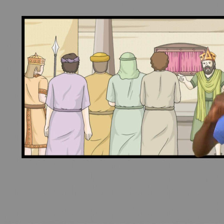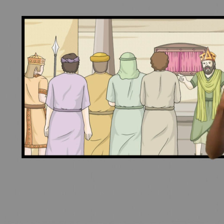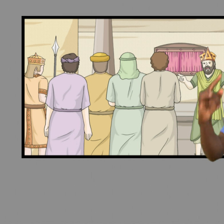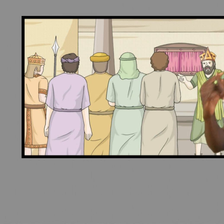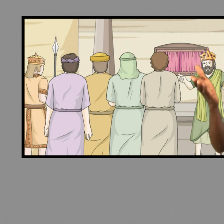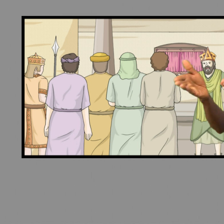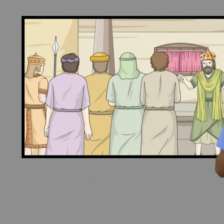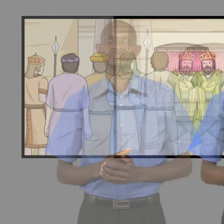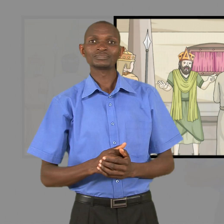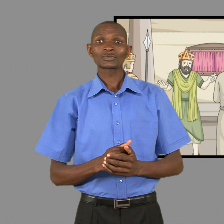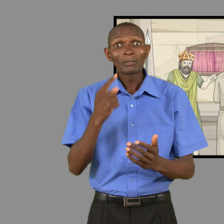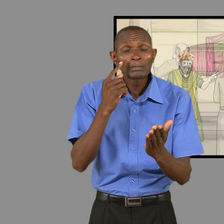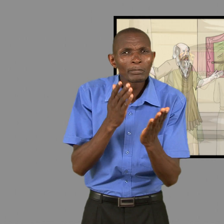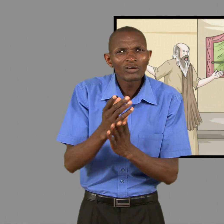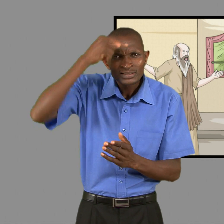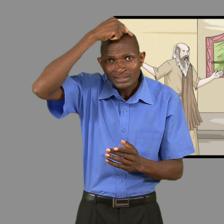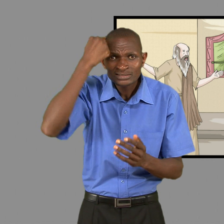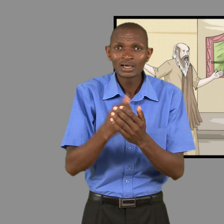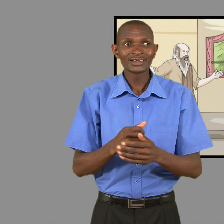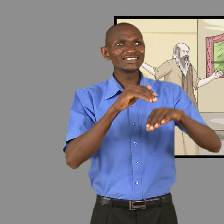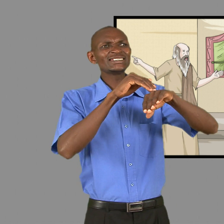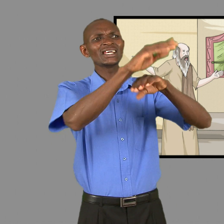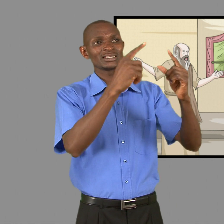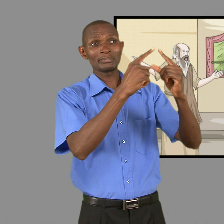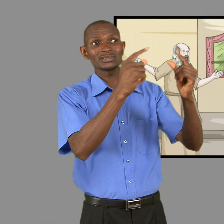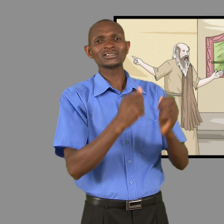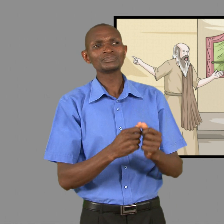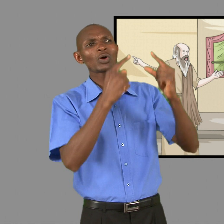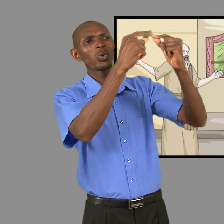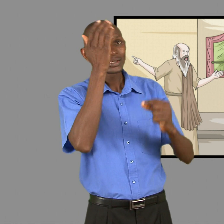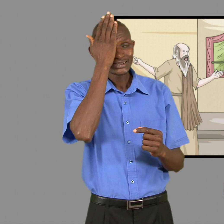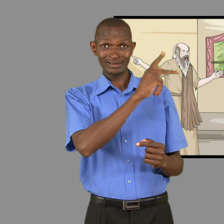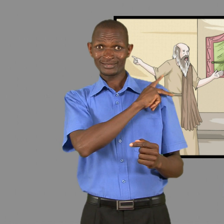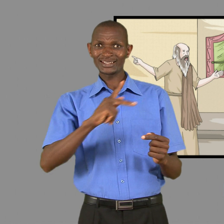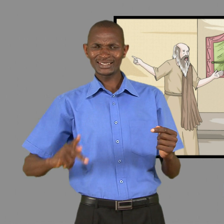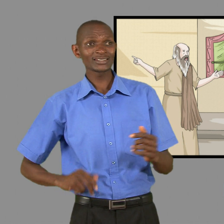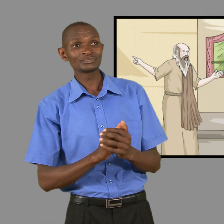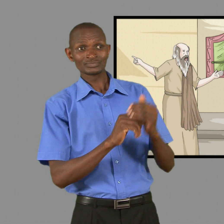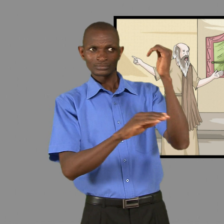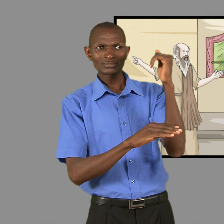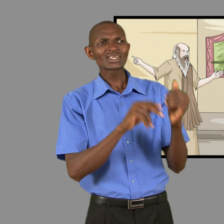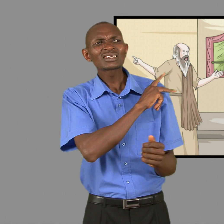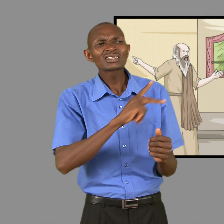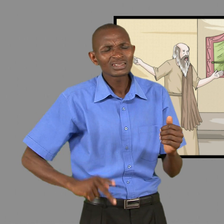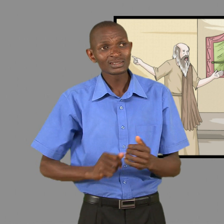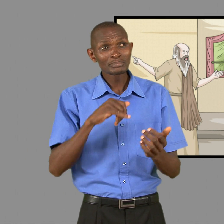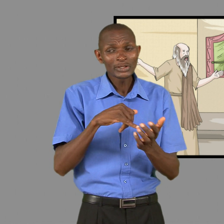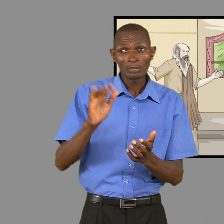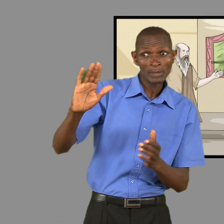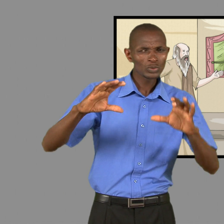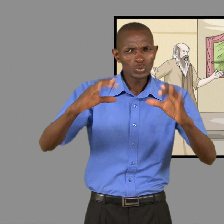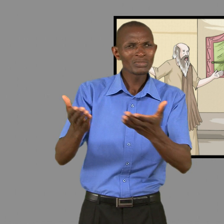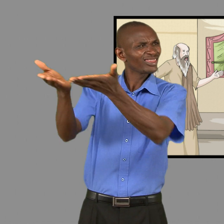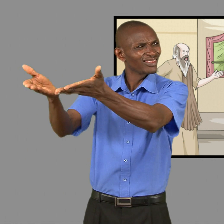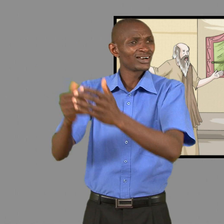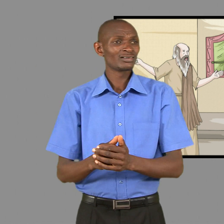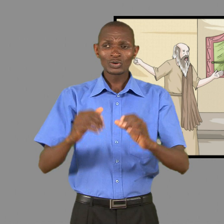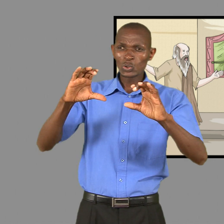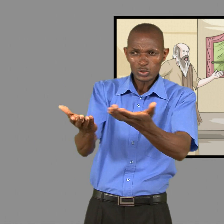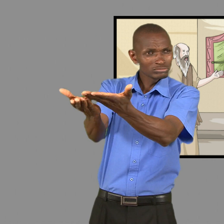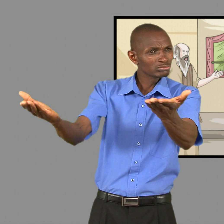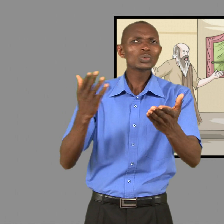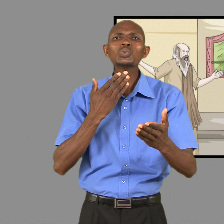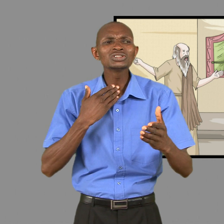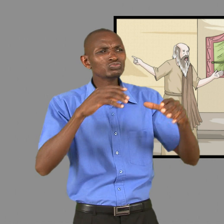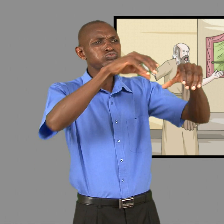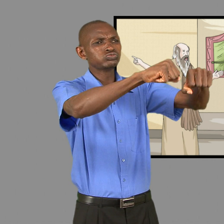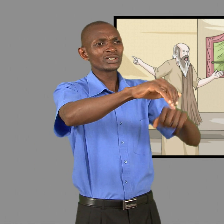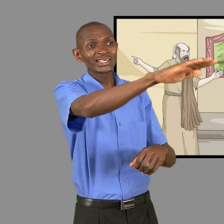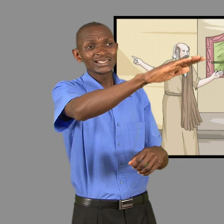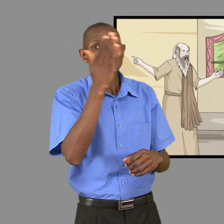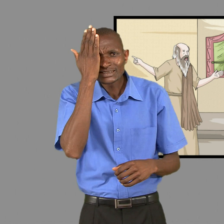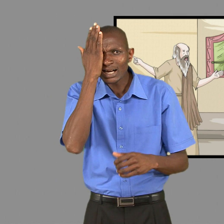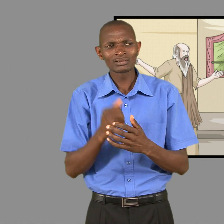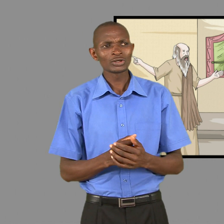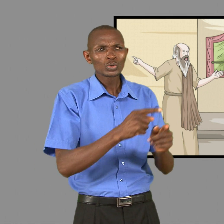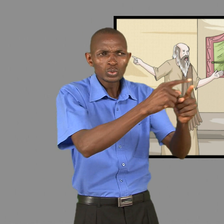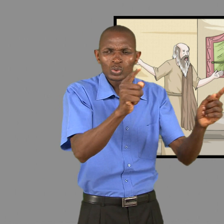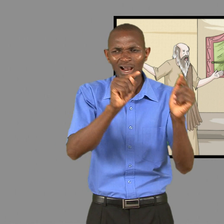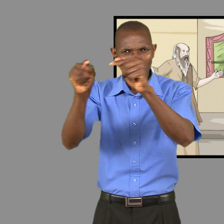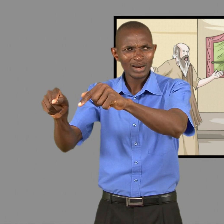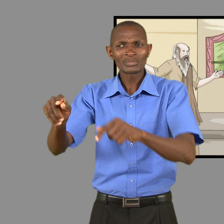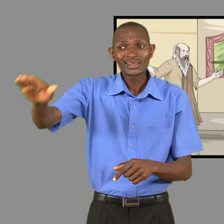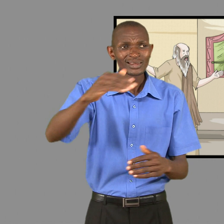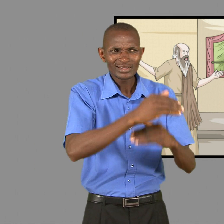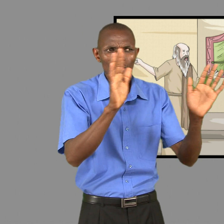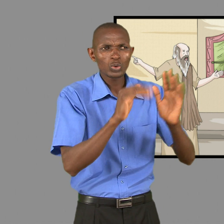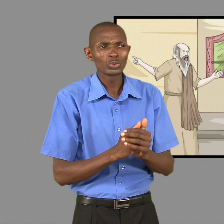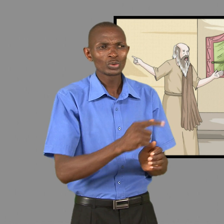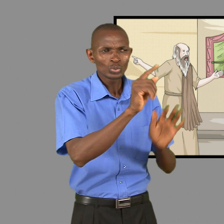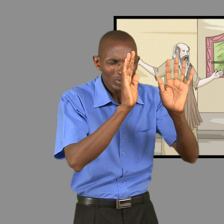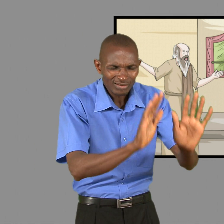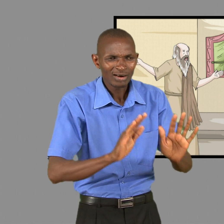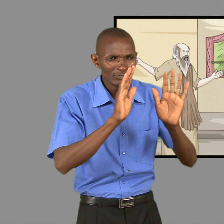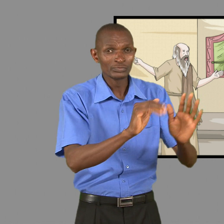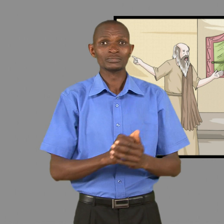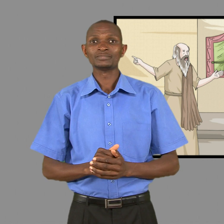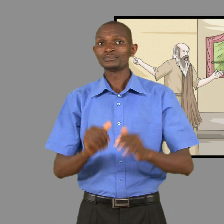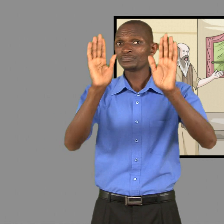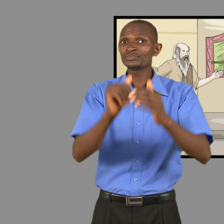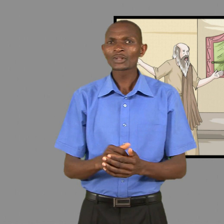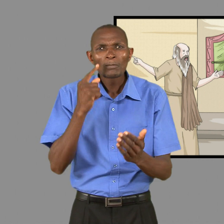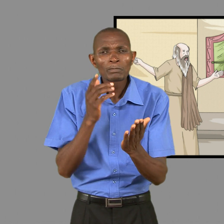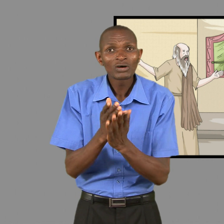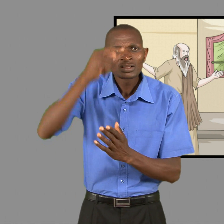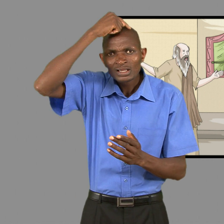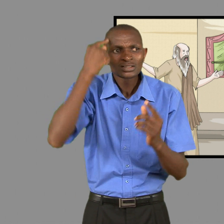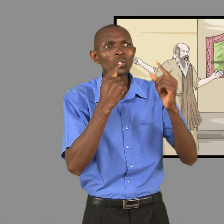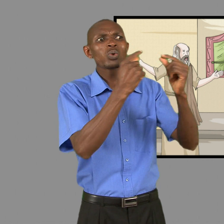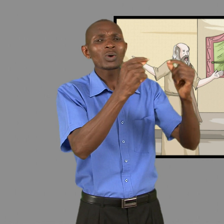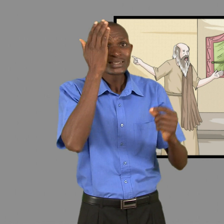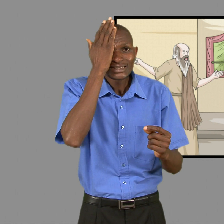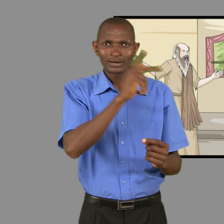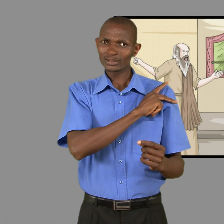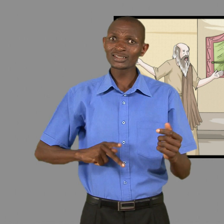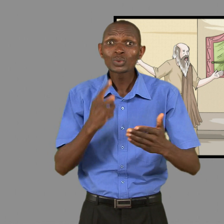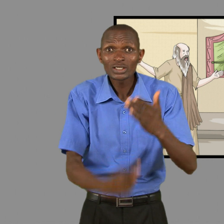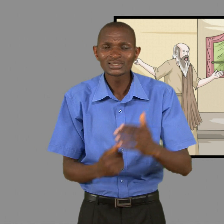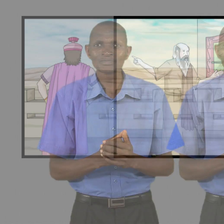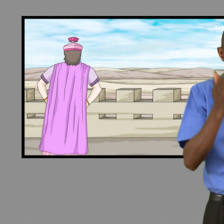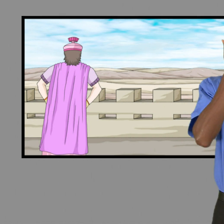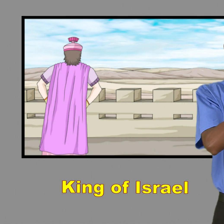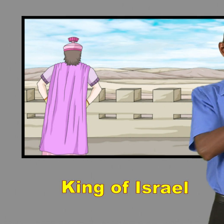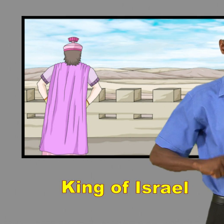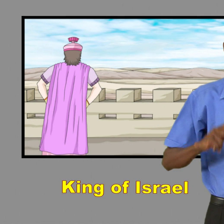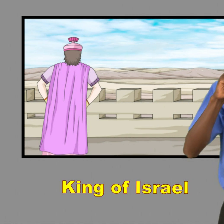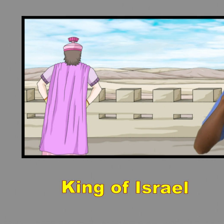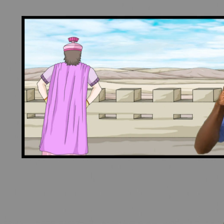Then the man of God sent word to the king of Israel: “Be careful passing by this place, for the Arameans are going down there.”